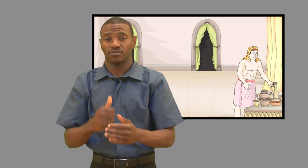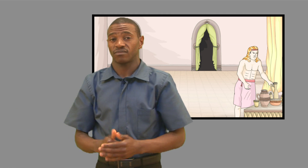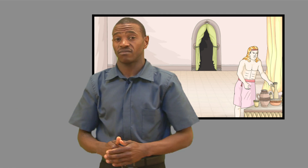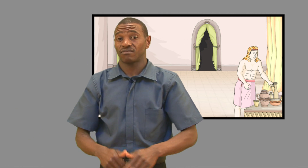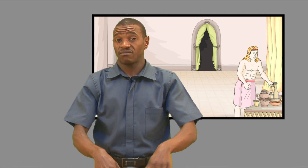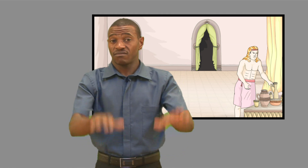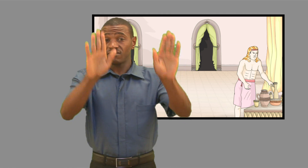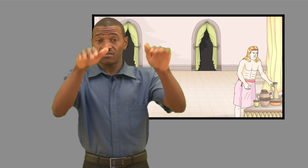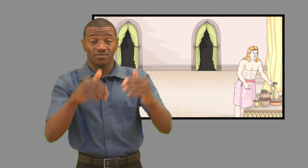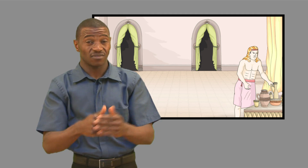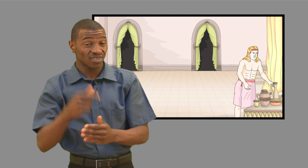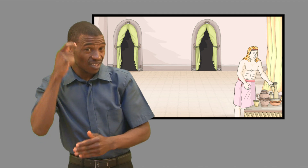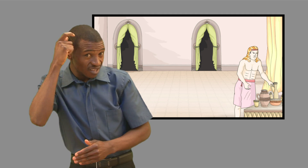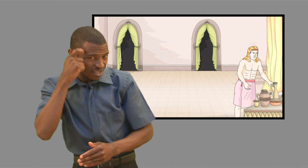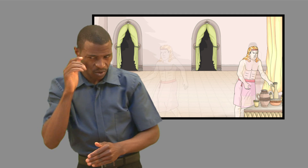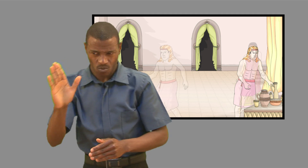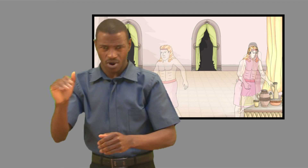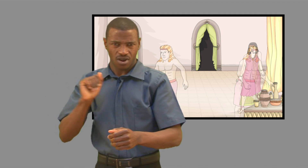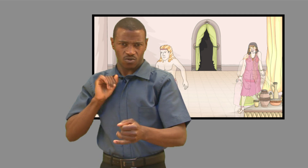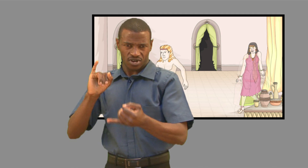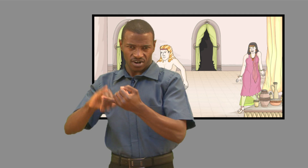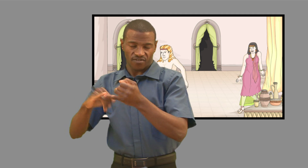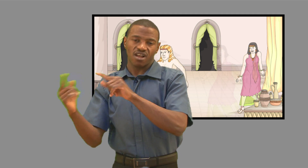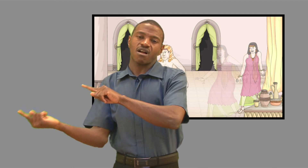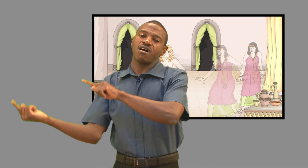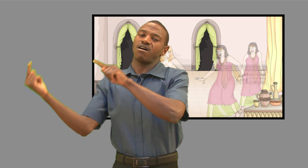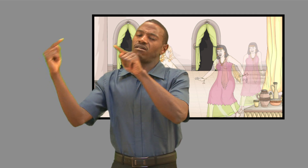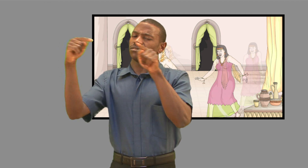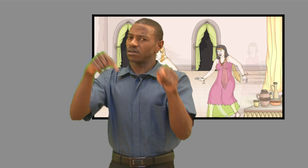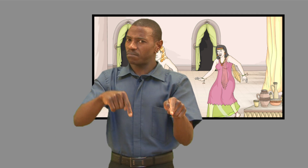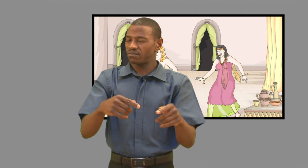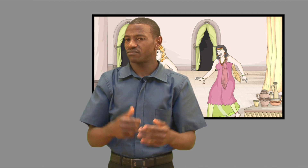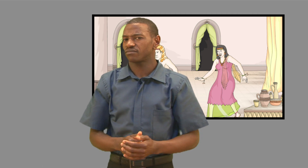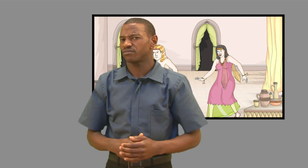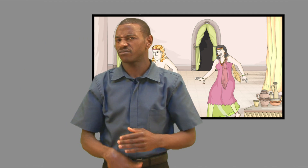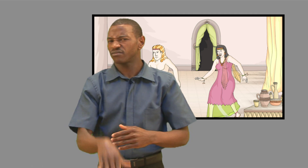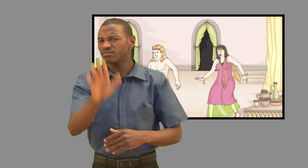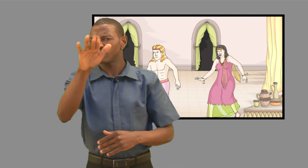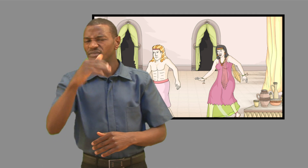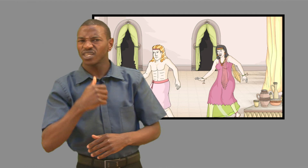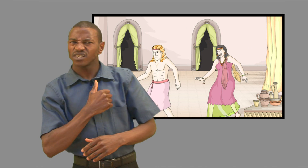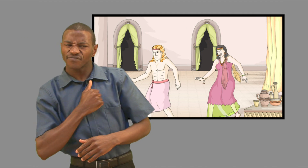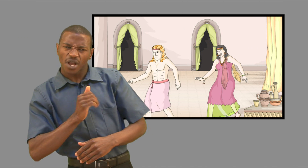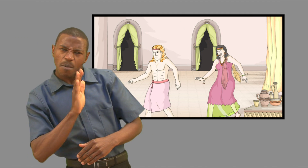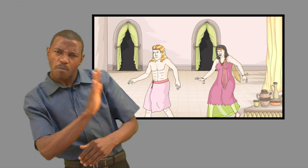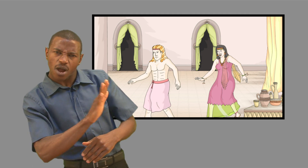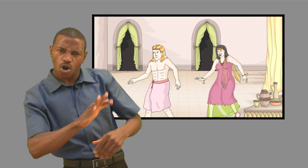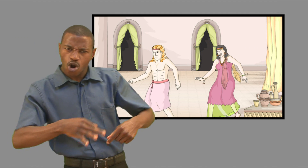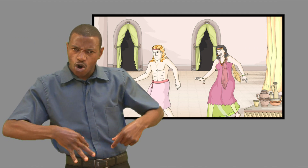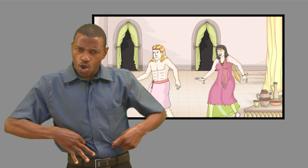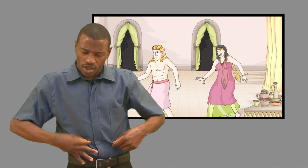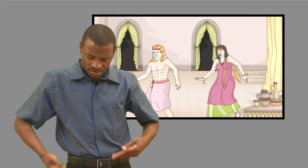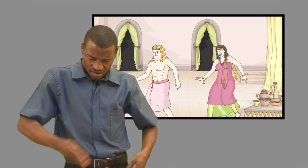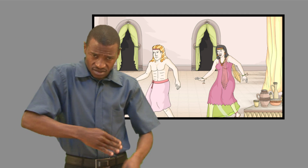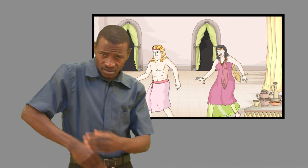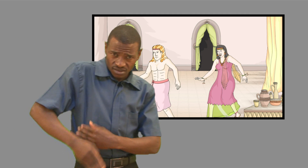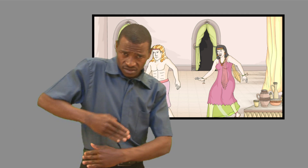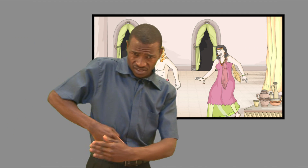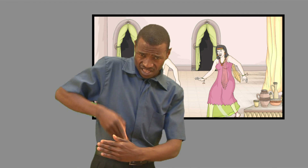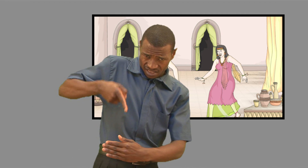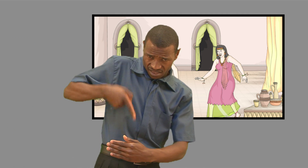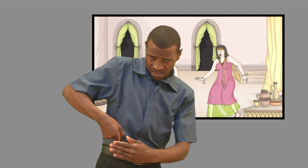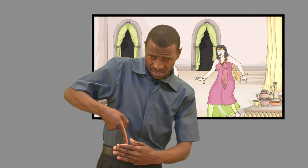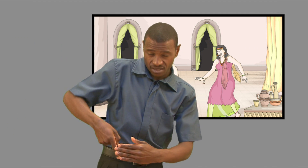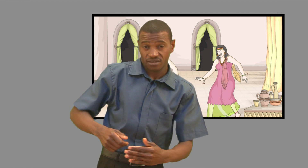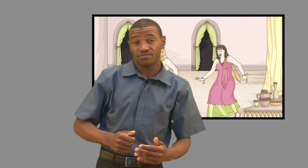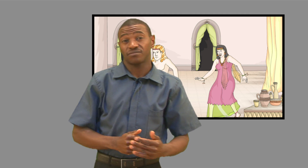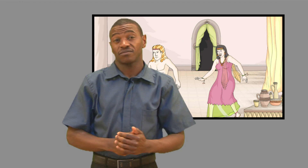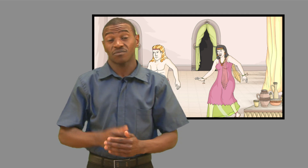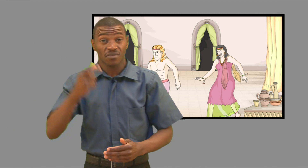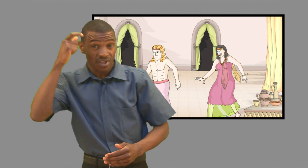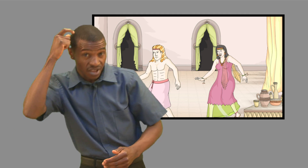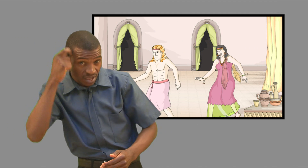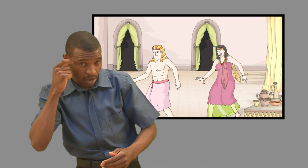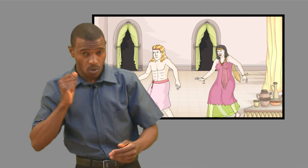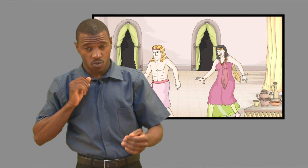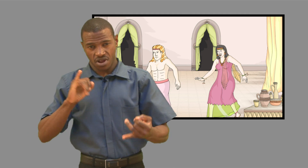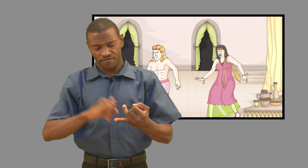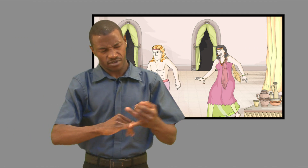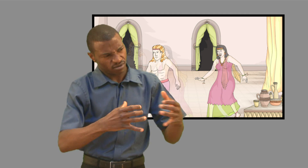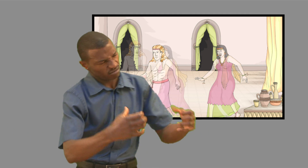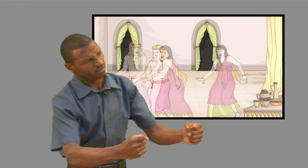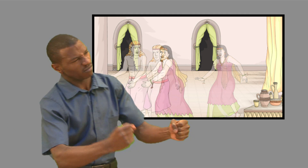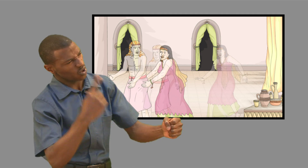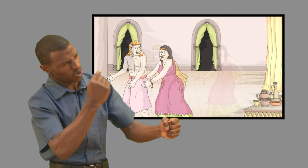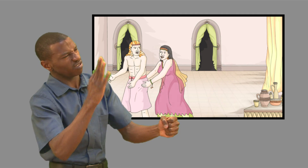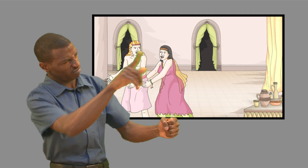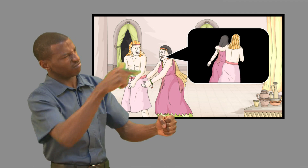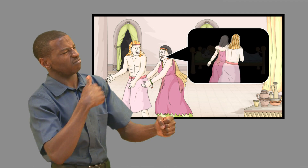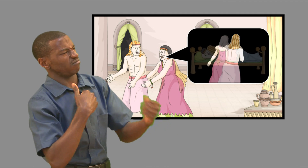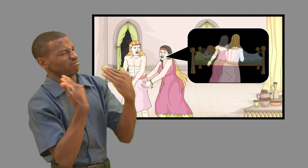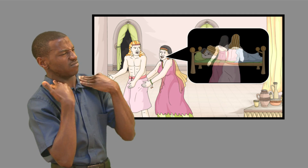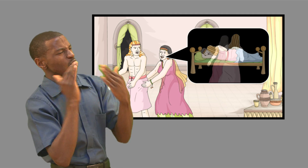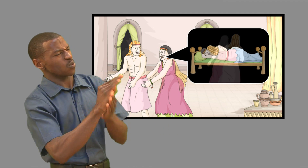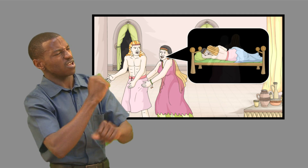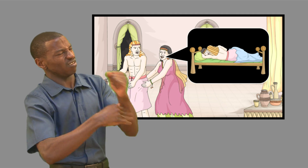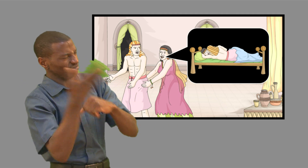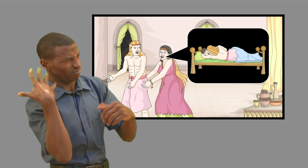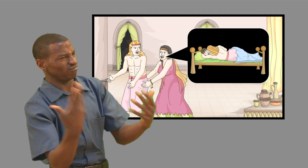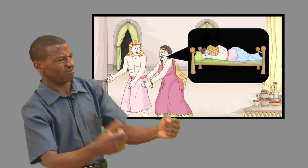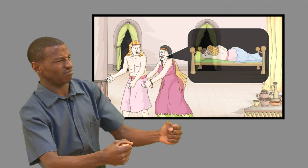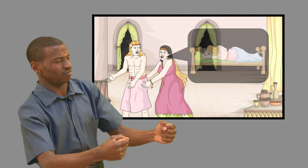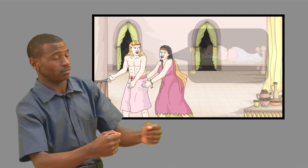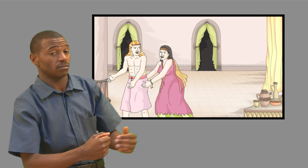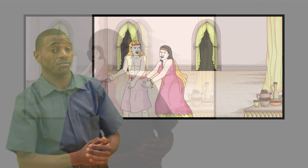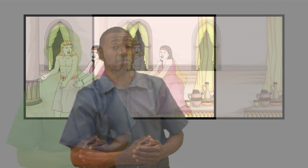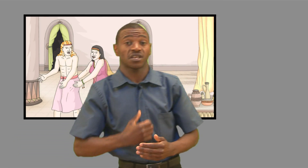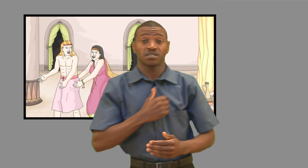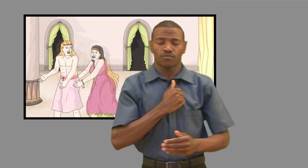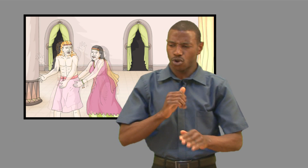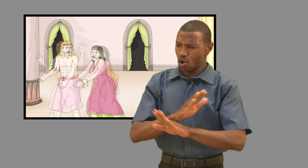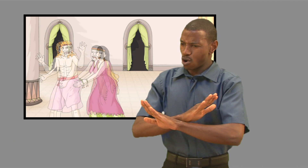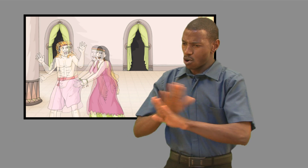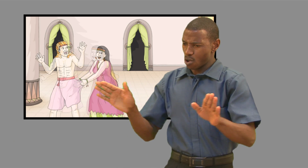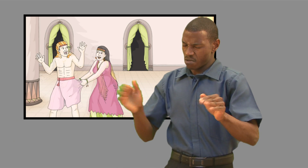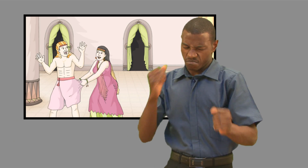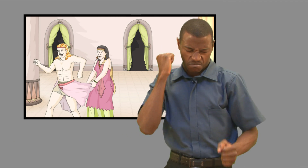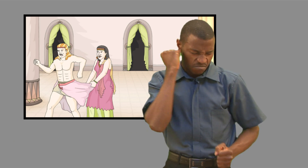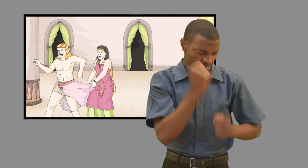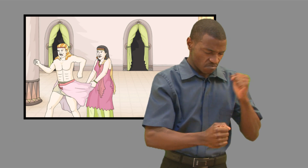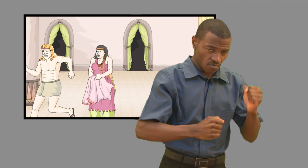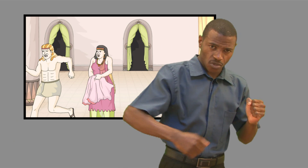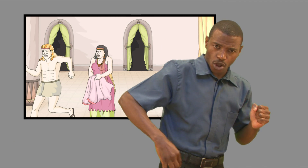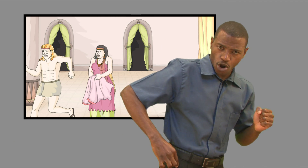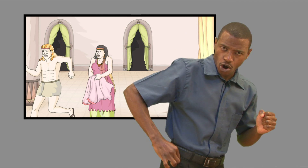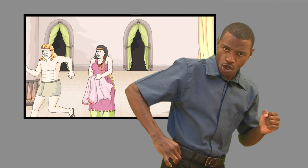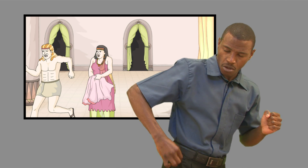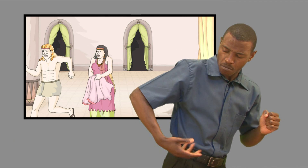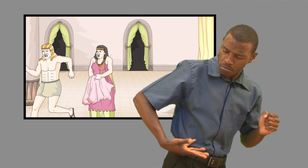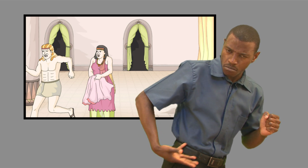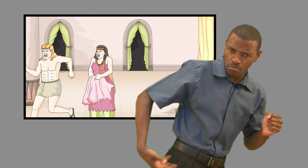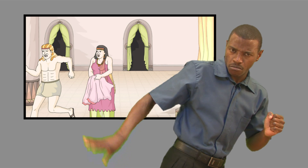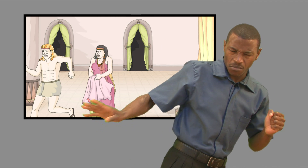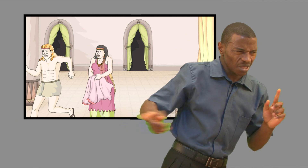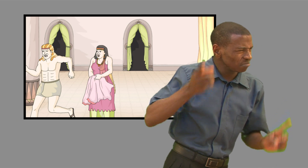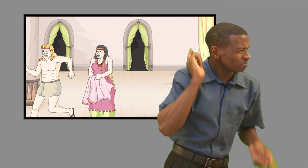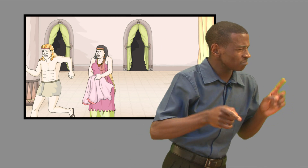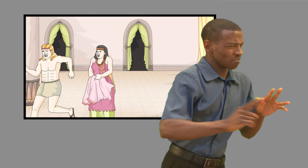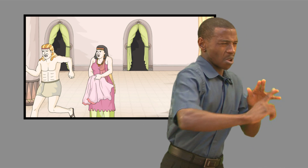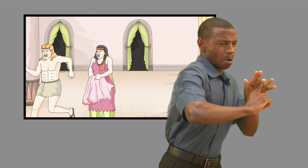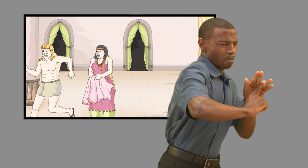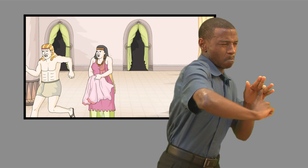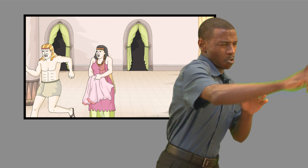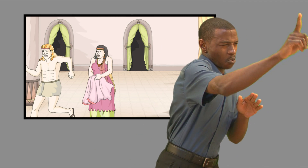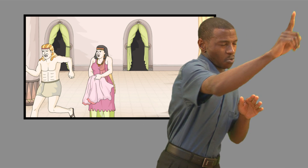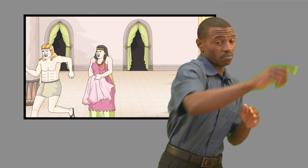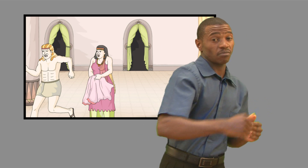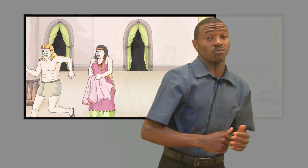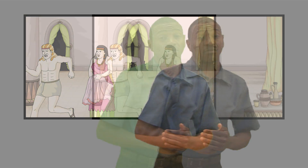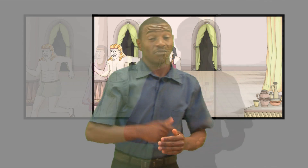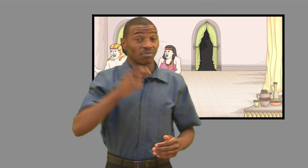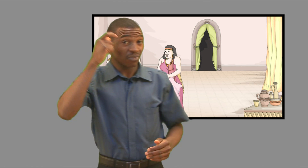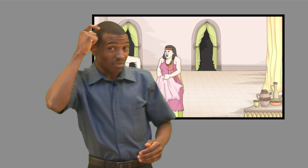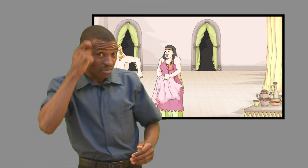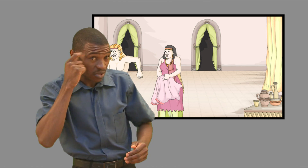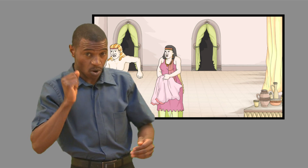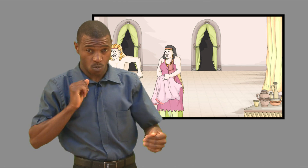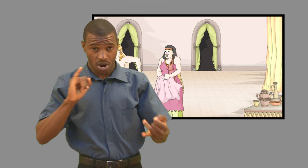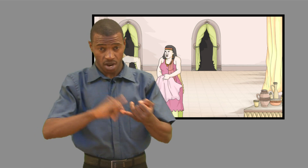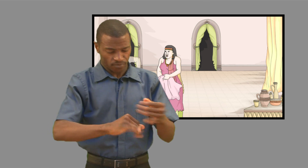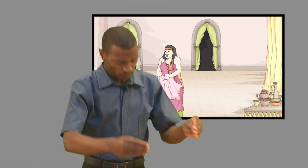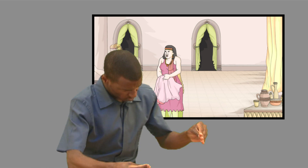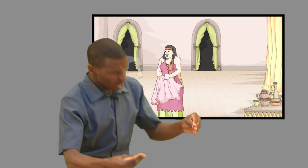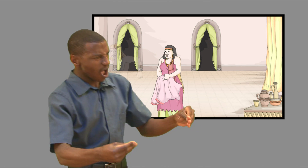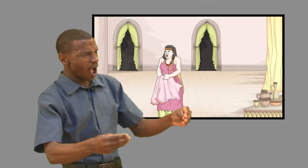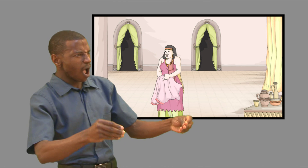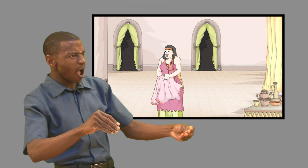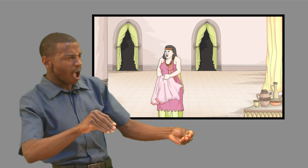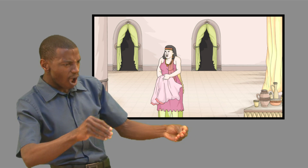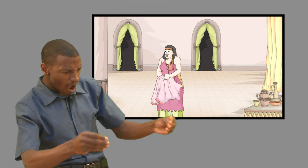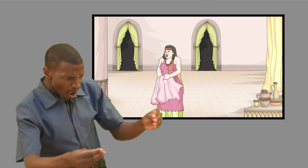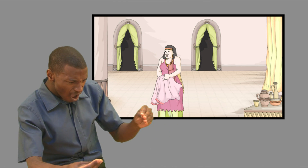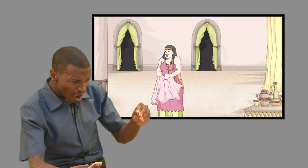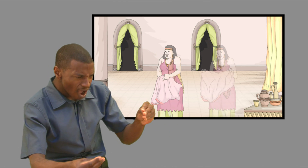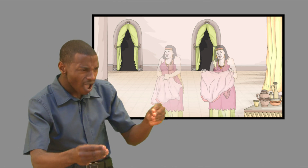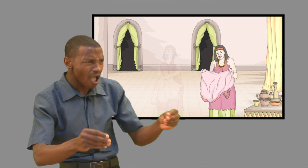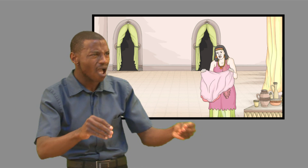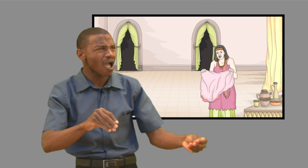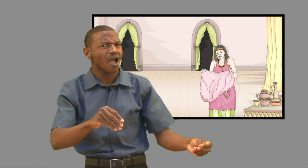She grabbed Joseph by his cloak and said, “Sleep with me!” But leaving his cloak in her hand, he escaped and ran outside.